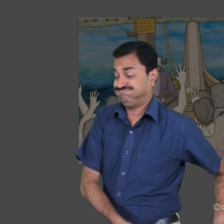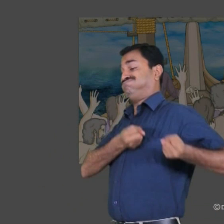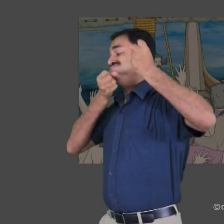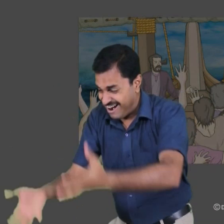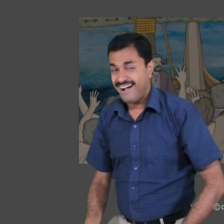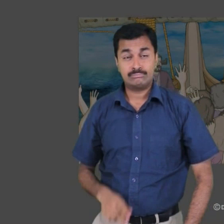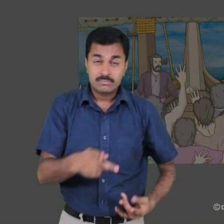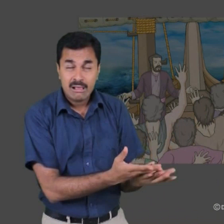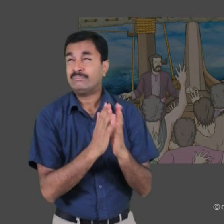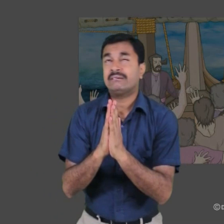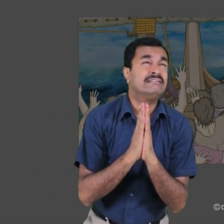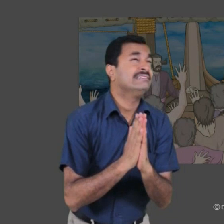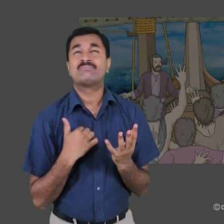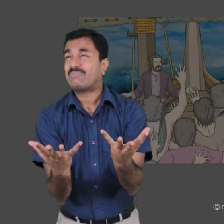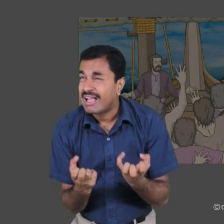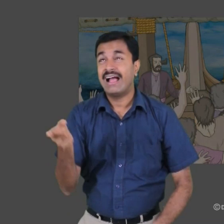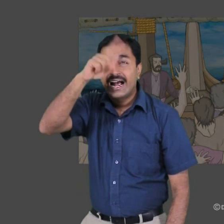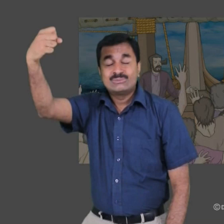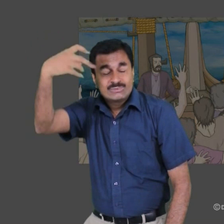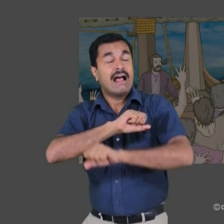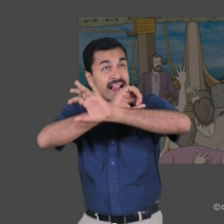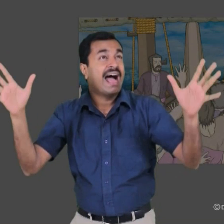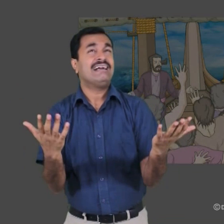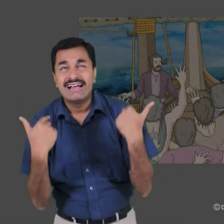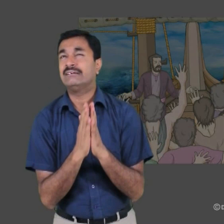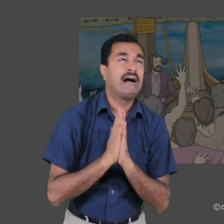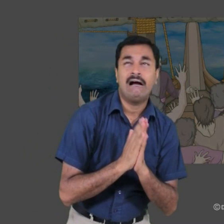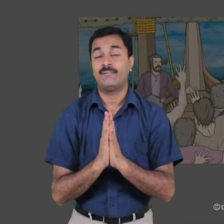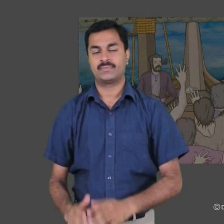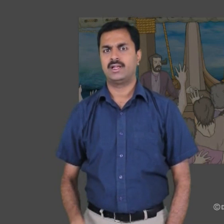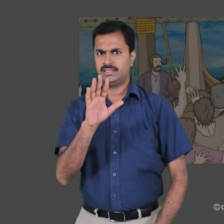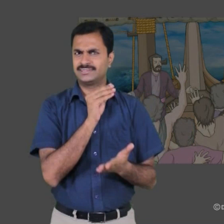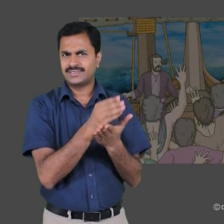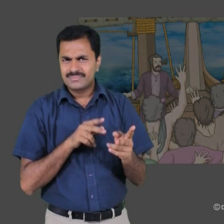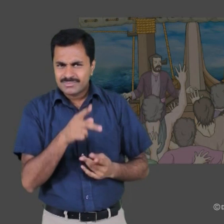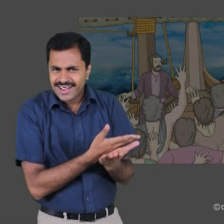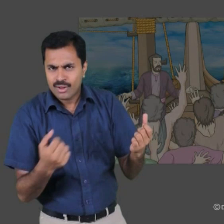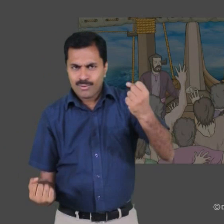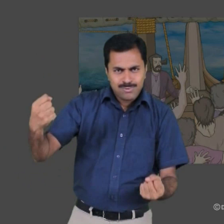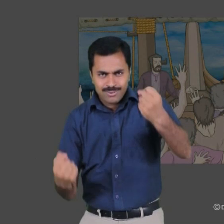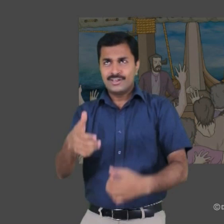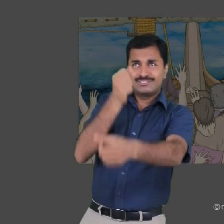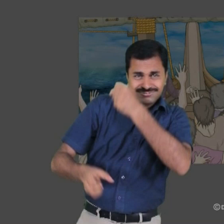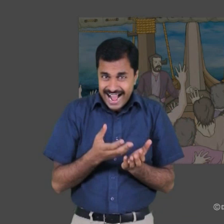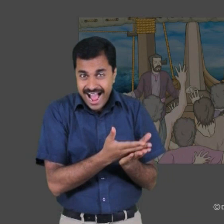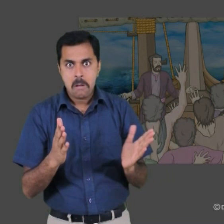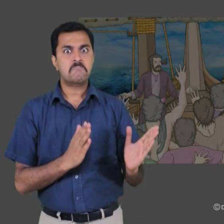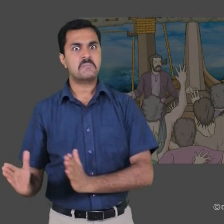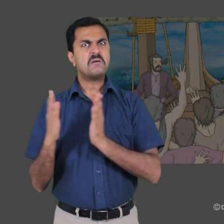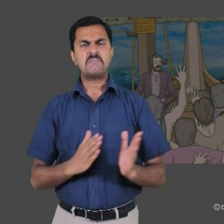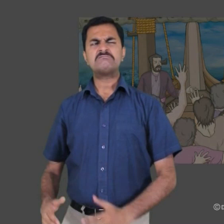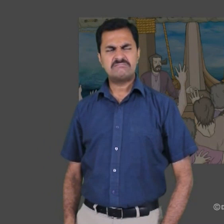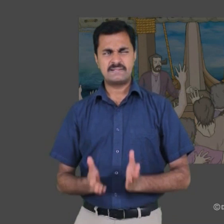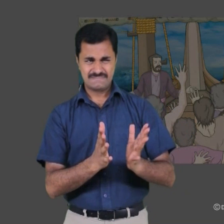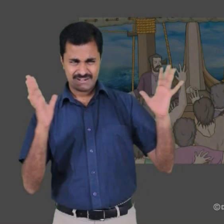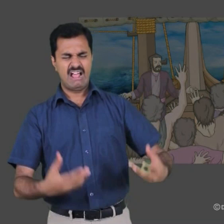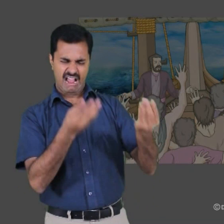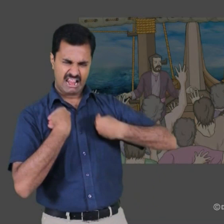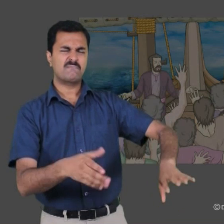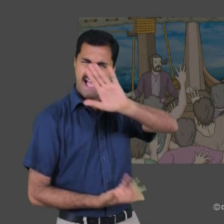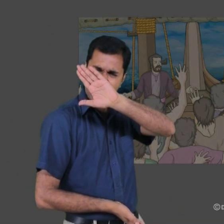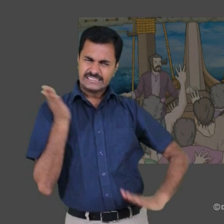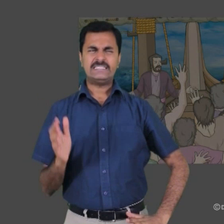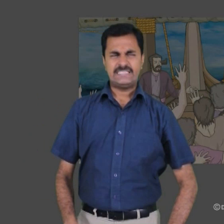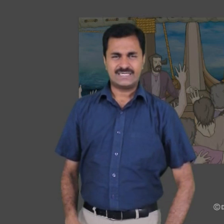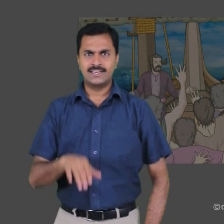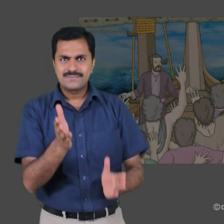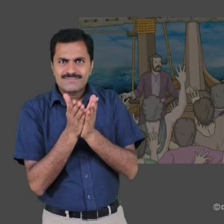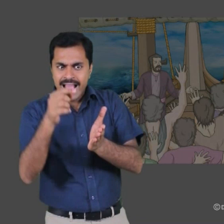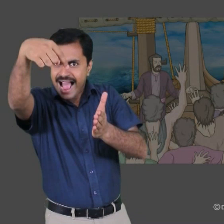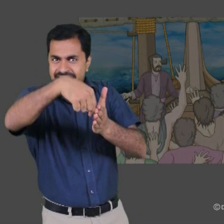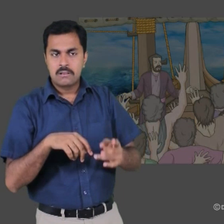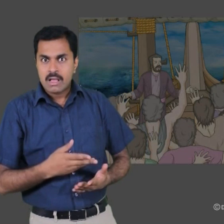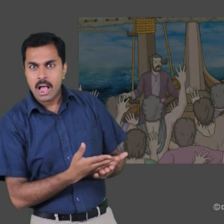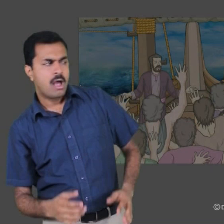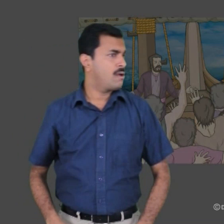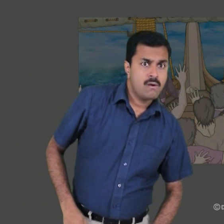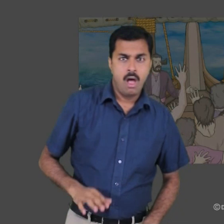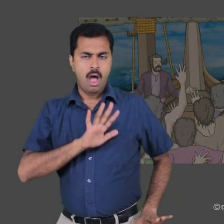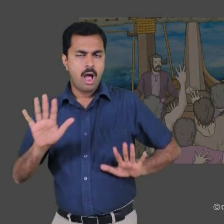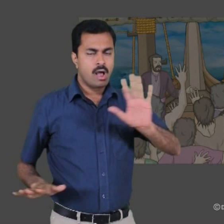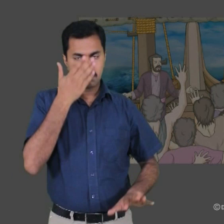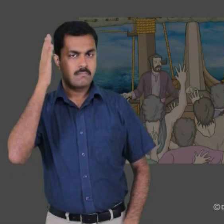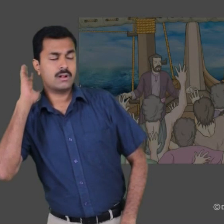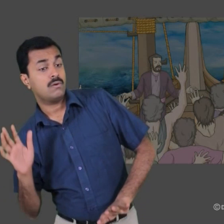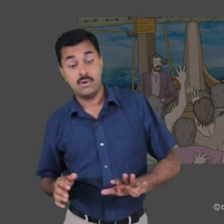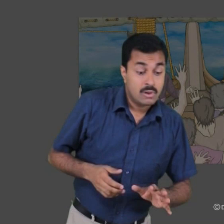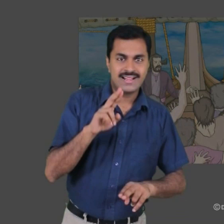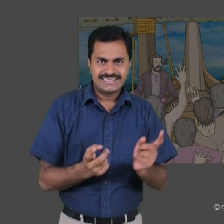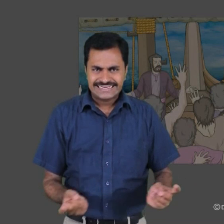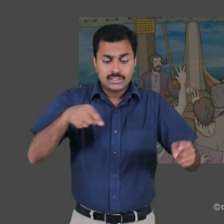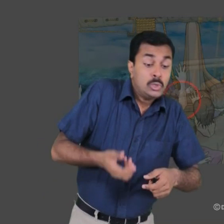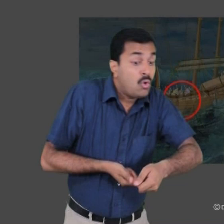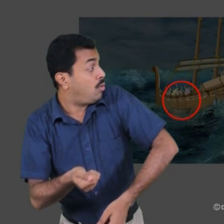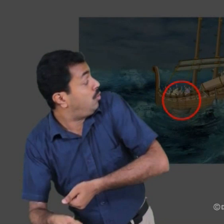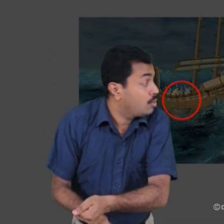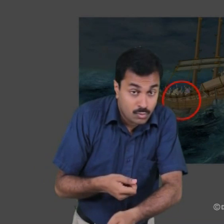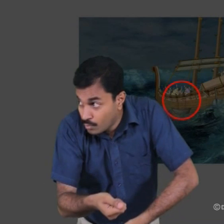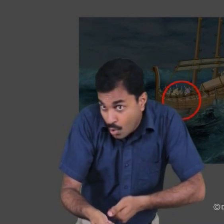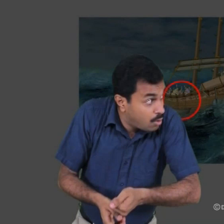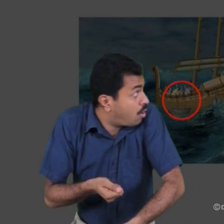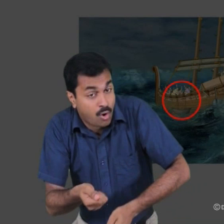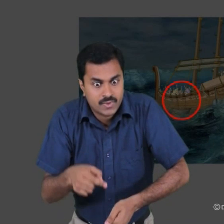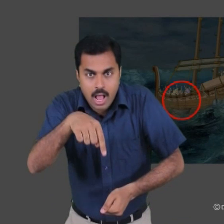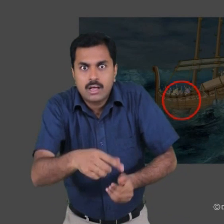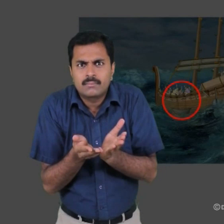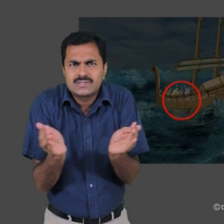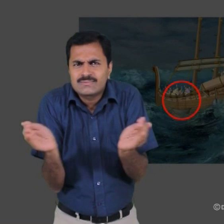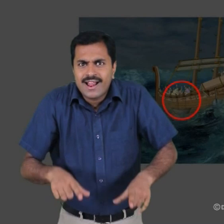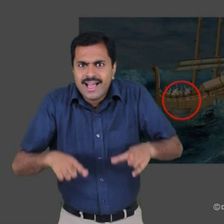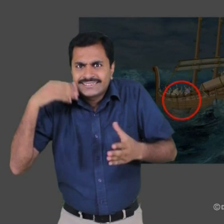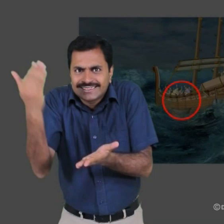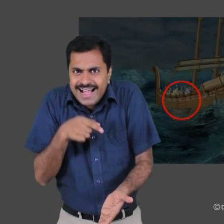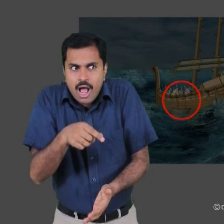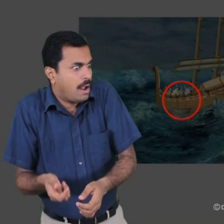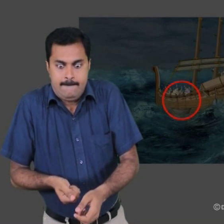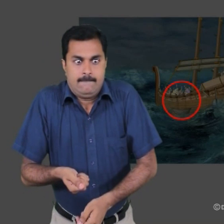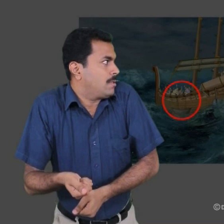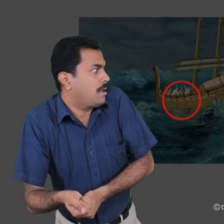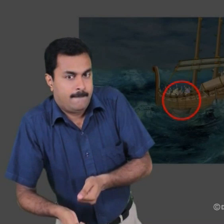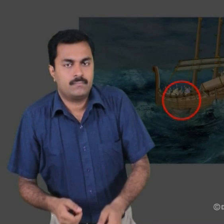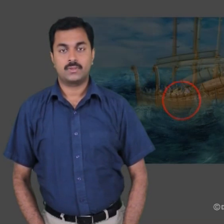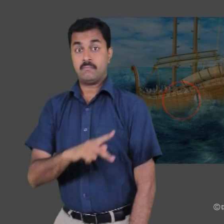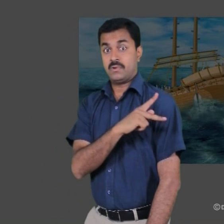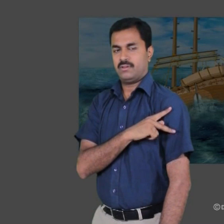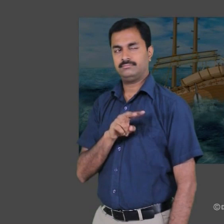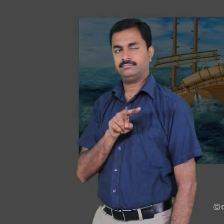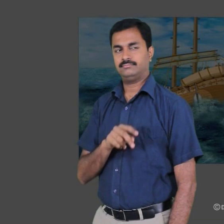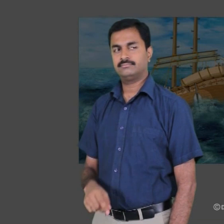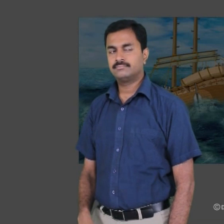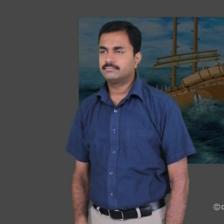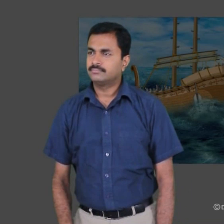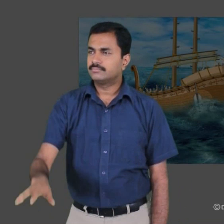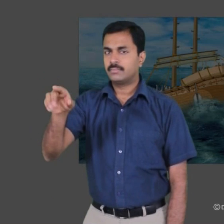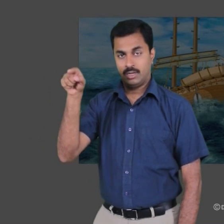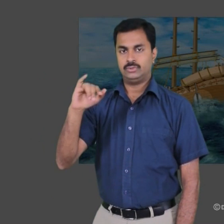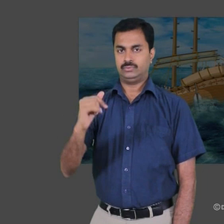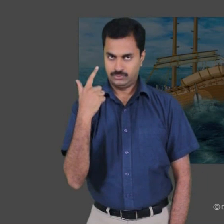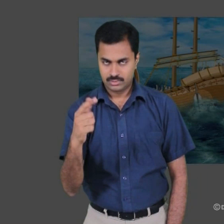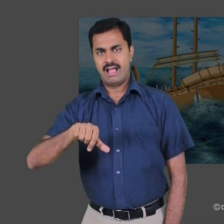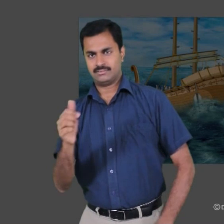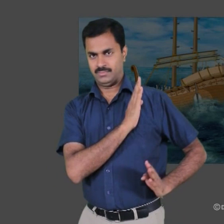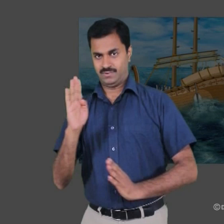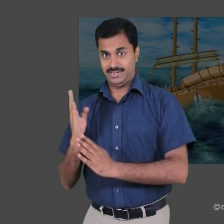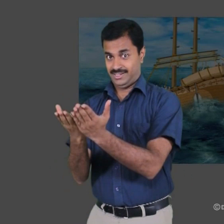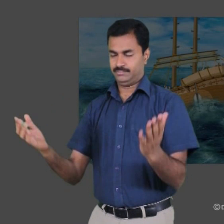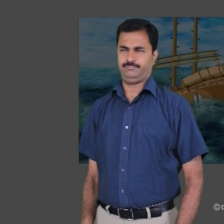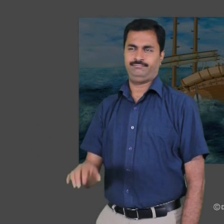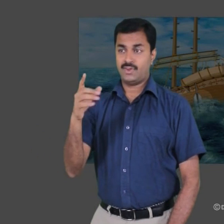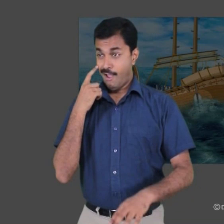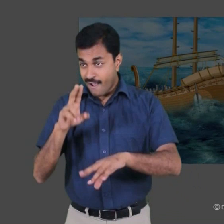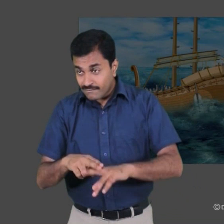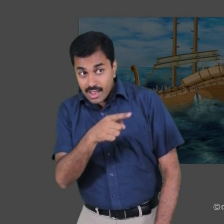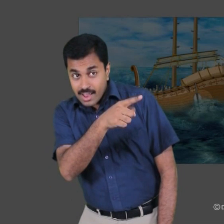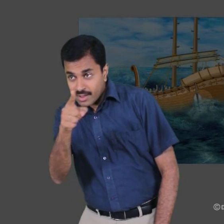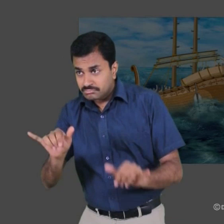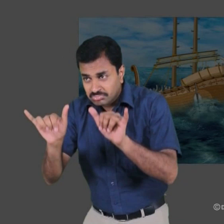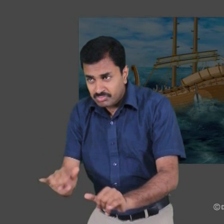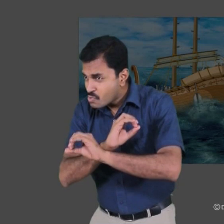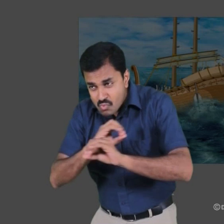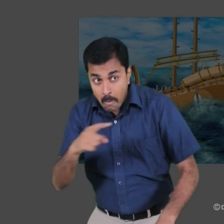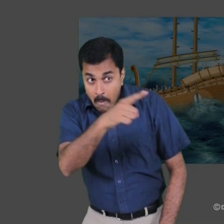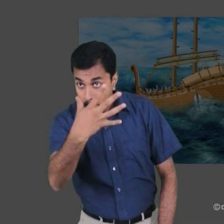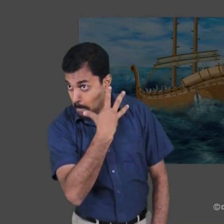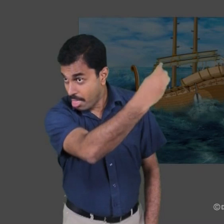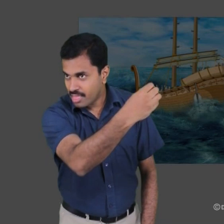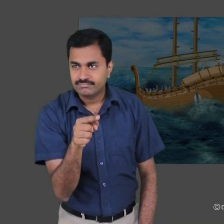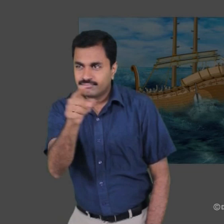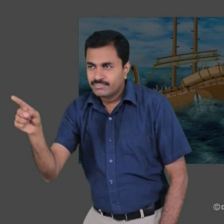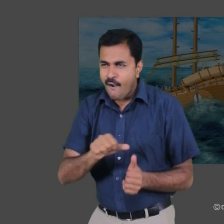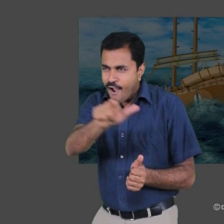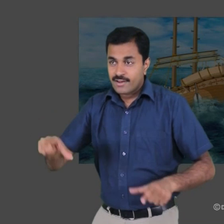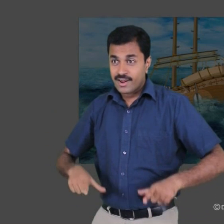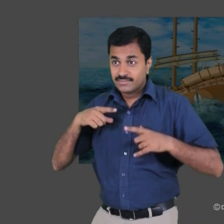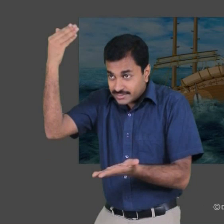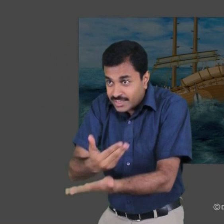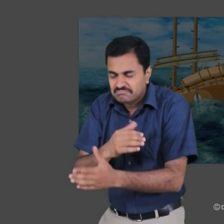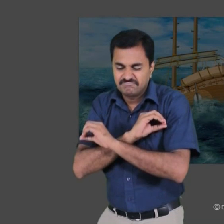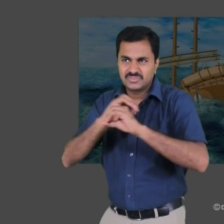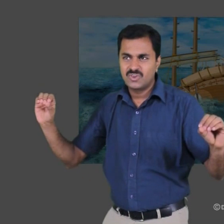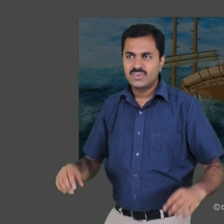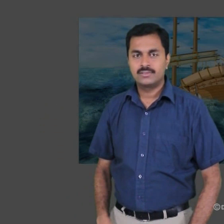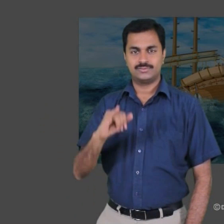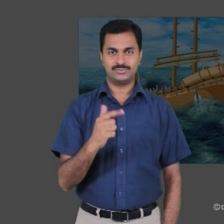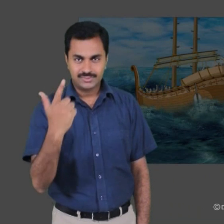But Paul said to the centurion and the soldiers, “Unless these men remain with the ship, you cannot be saved.” So the soldiers cut the ropes to the lifeboat and set it adrift.